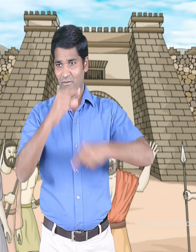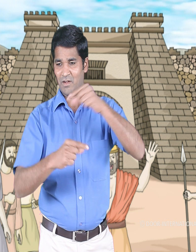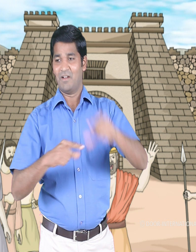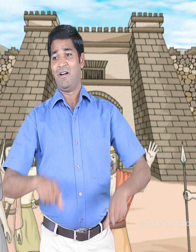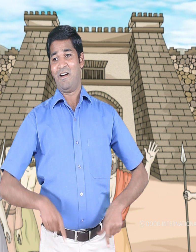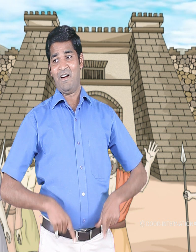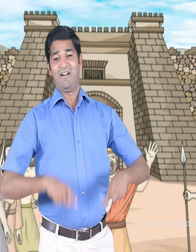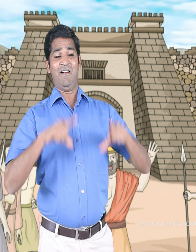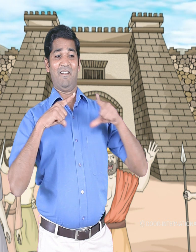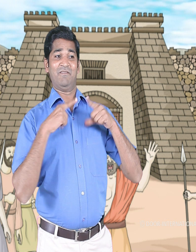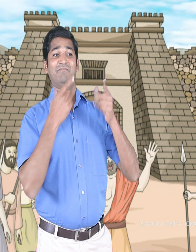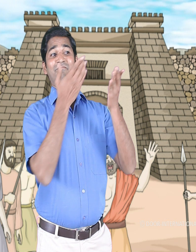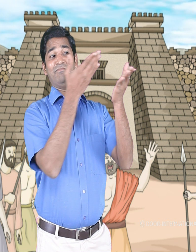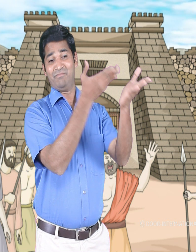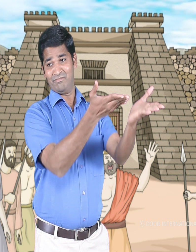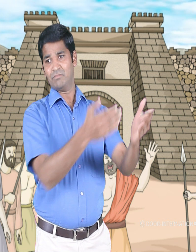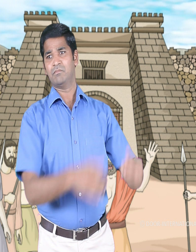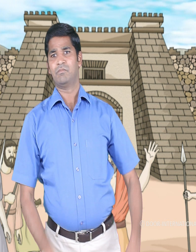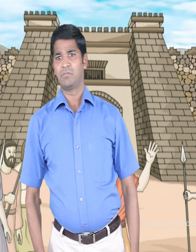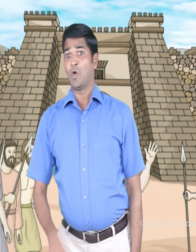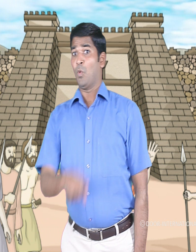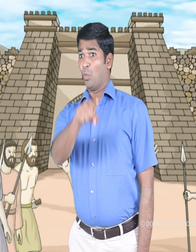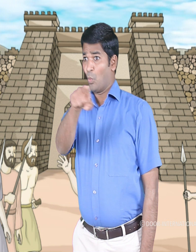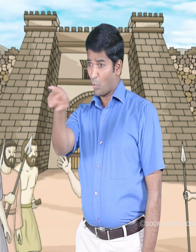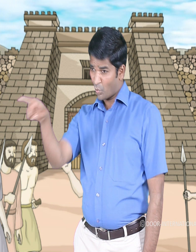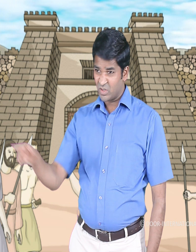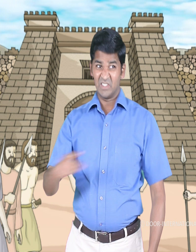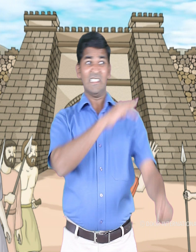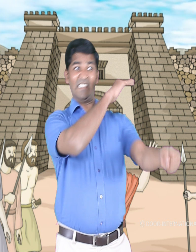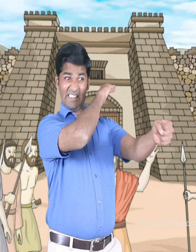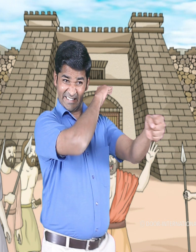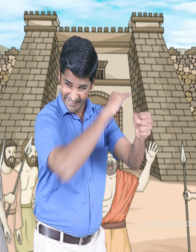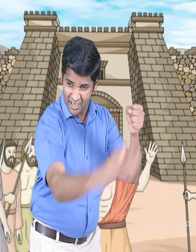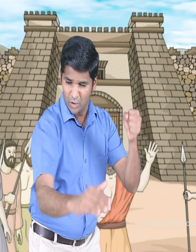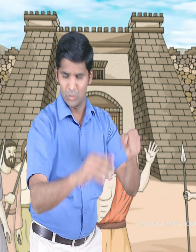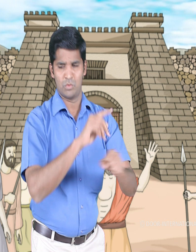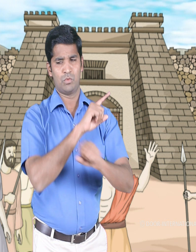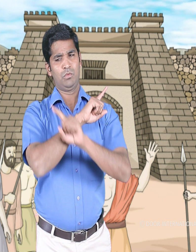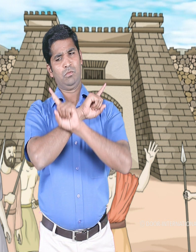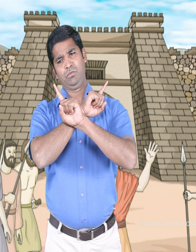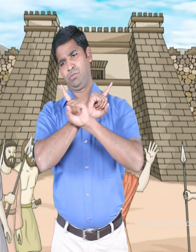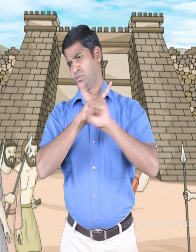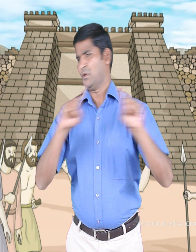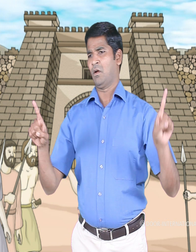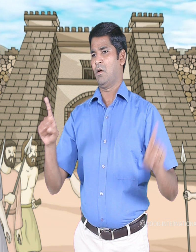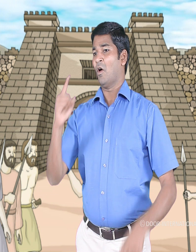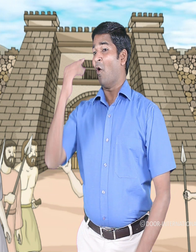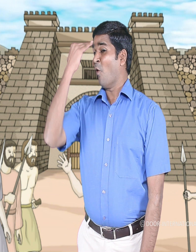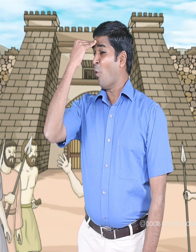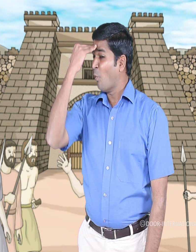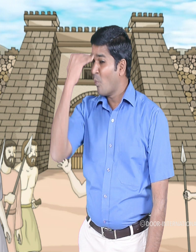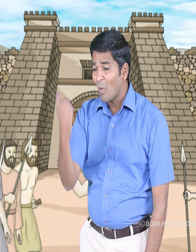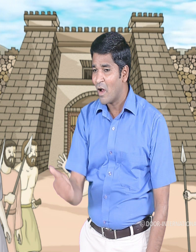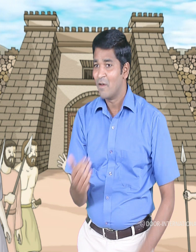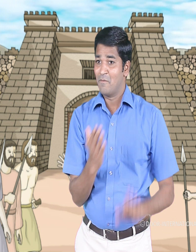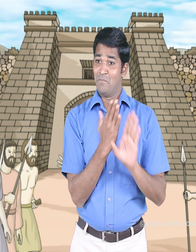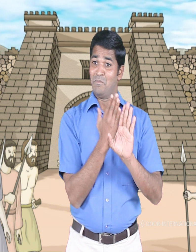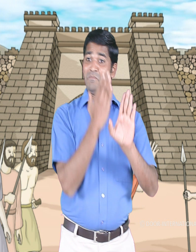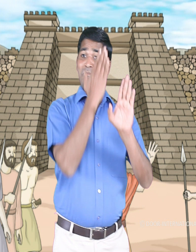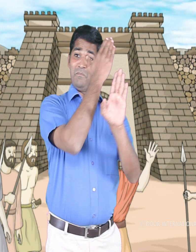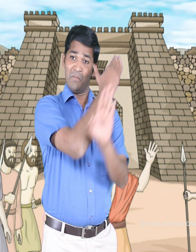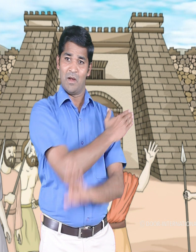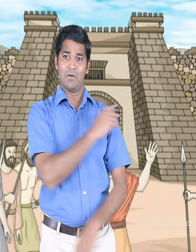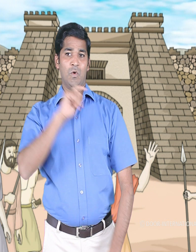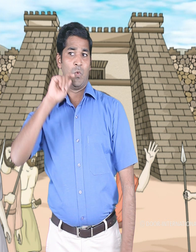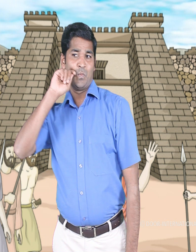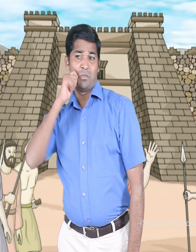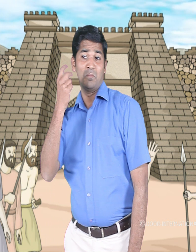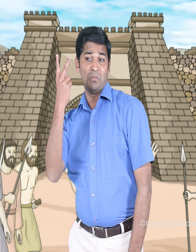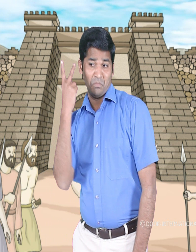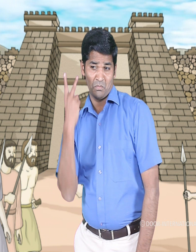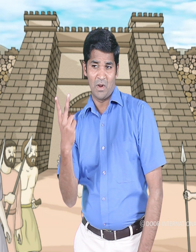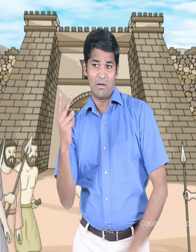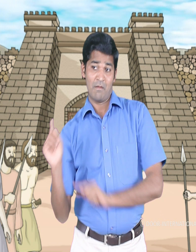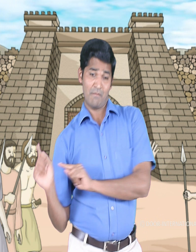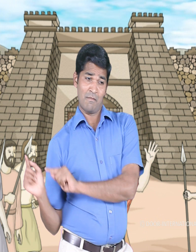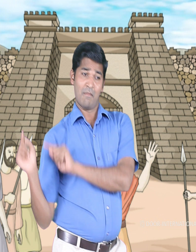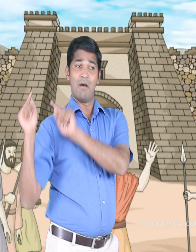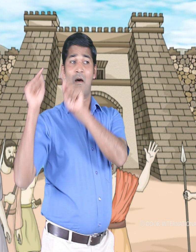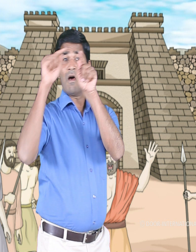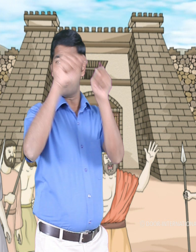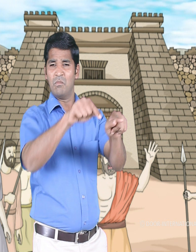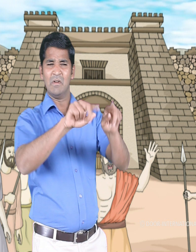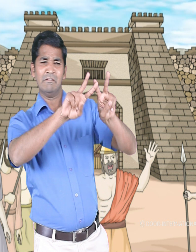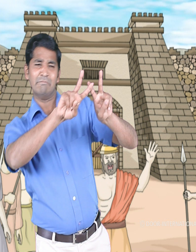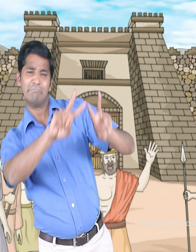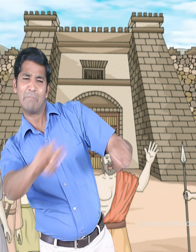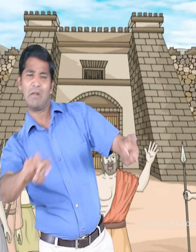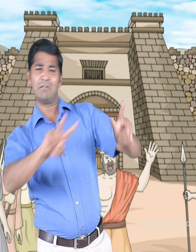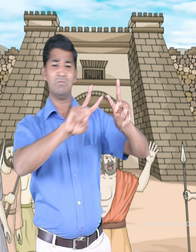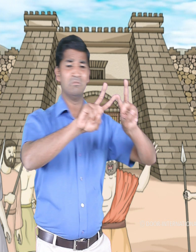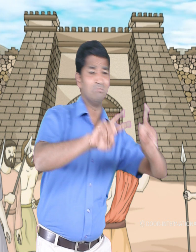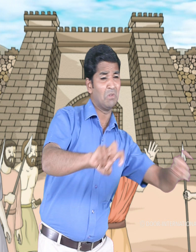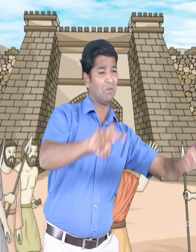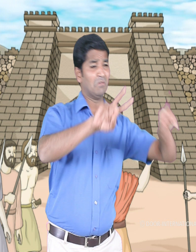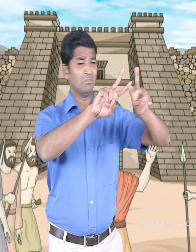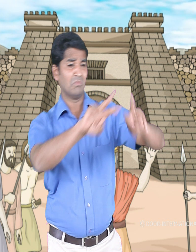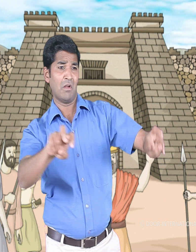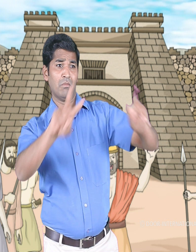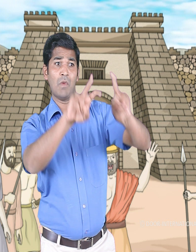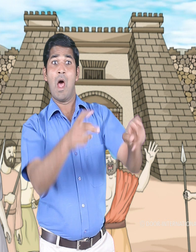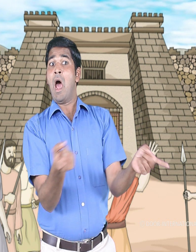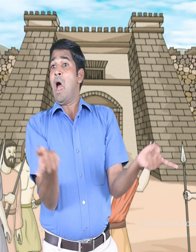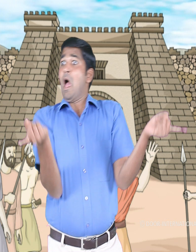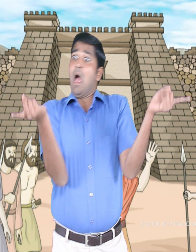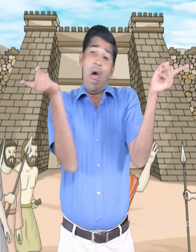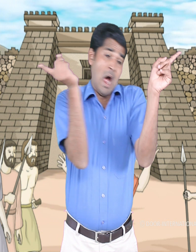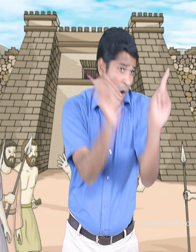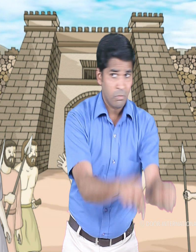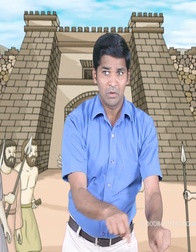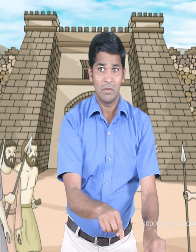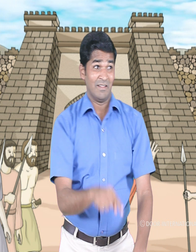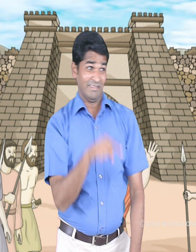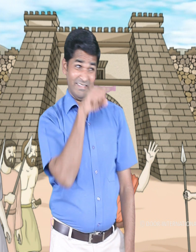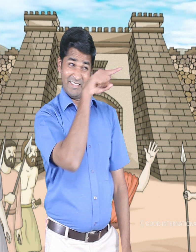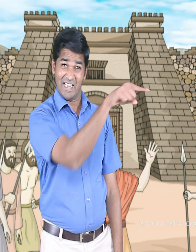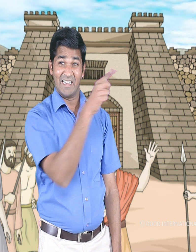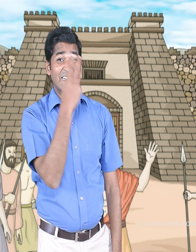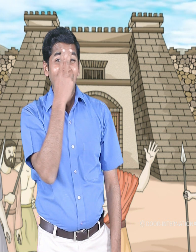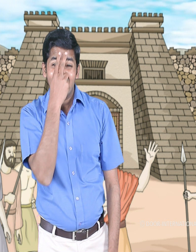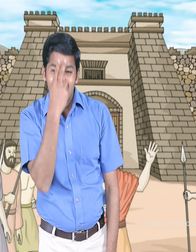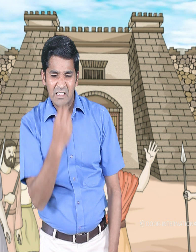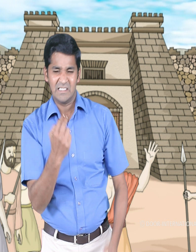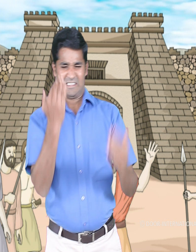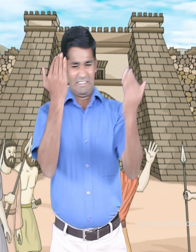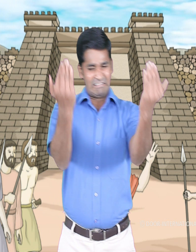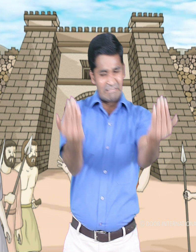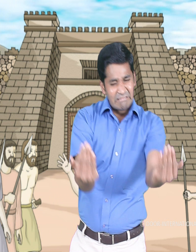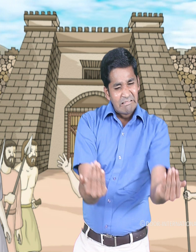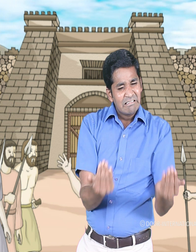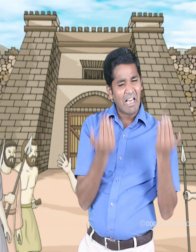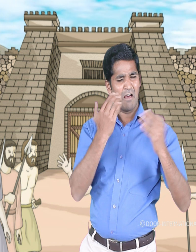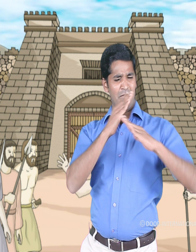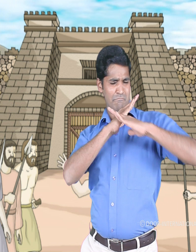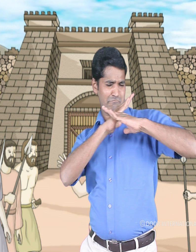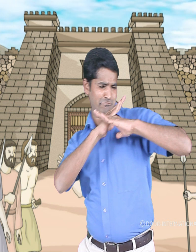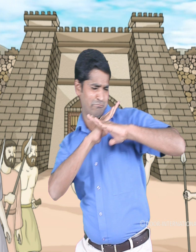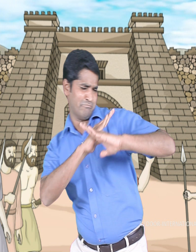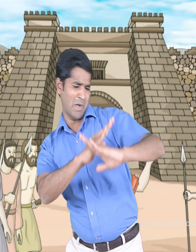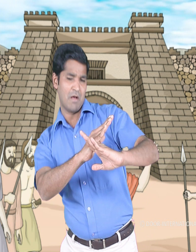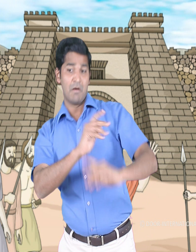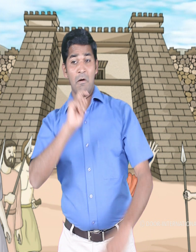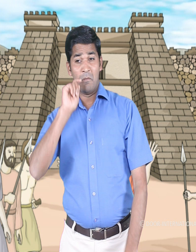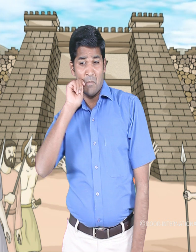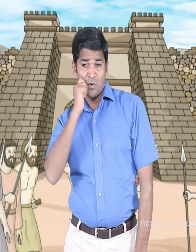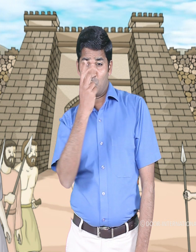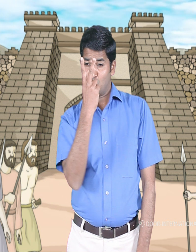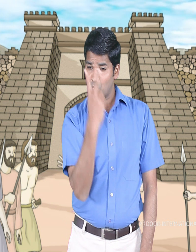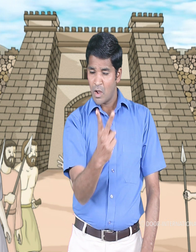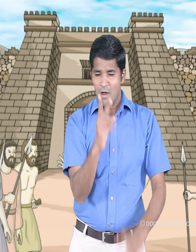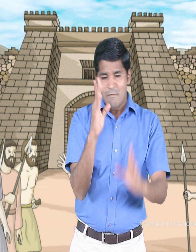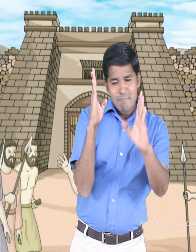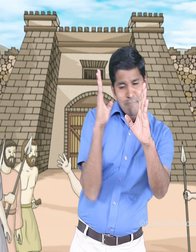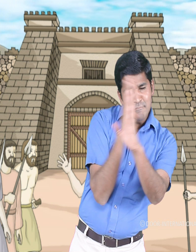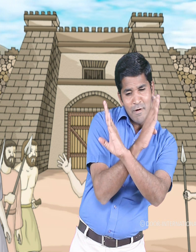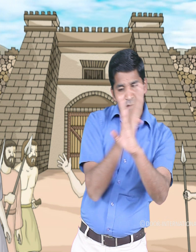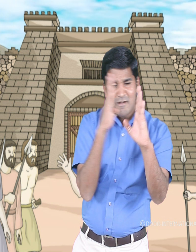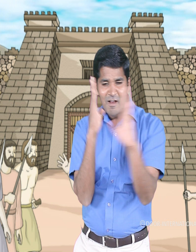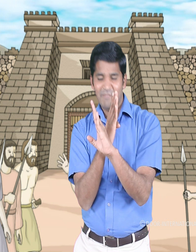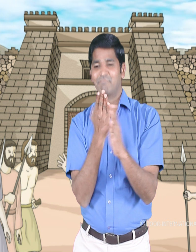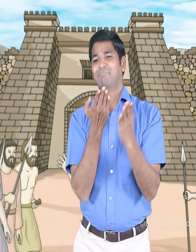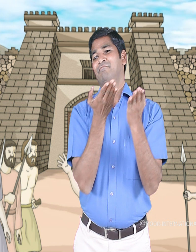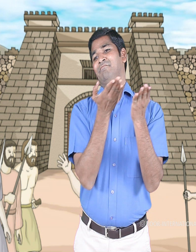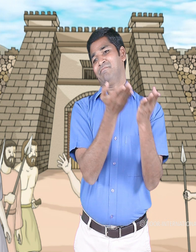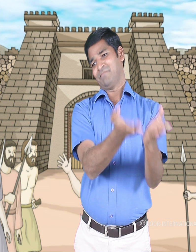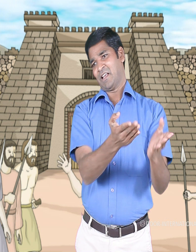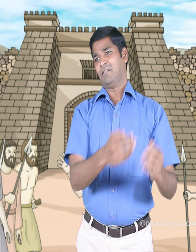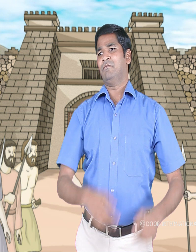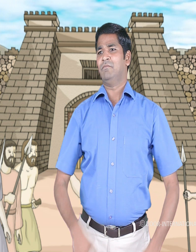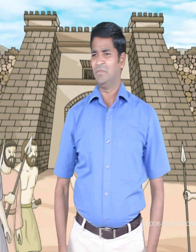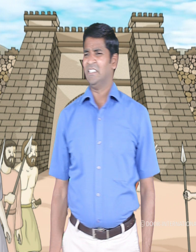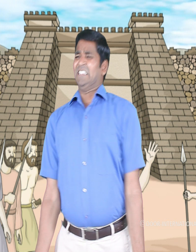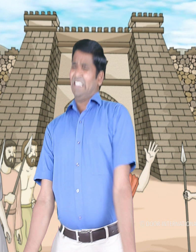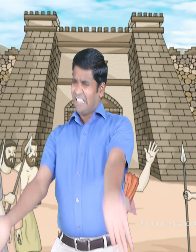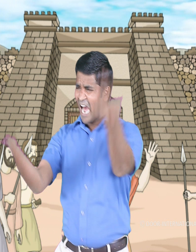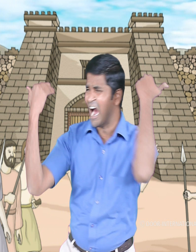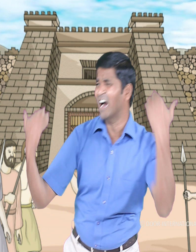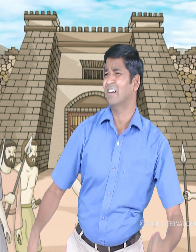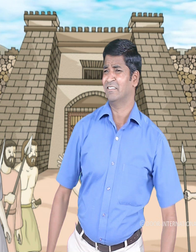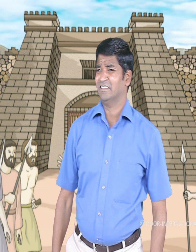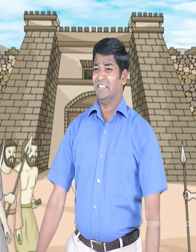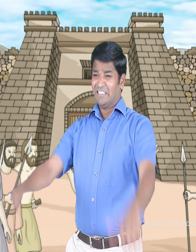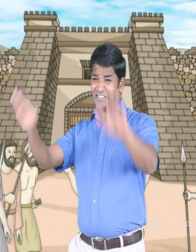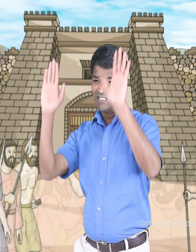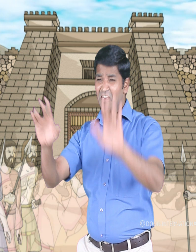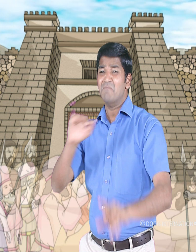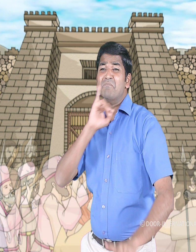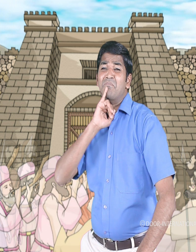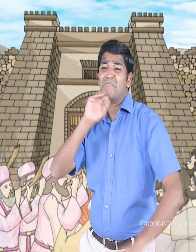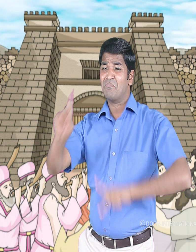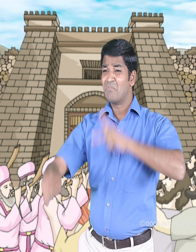For all the silver and gold and all the articles of bronze and iron are holy to the LORD;